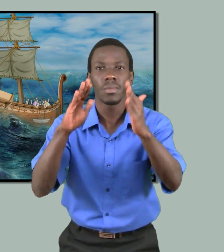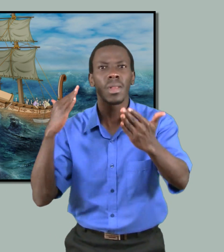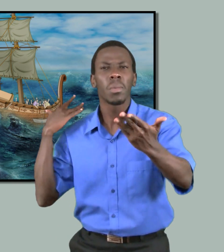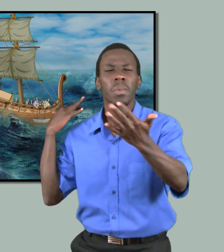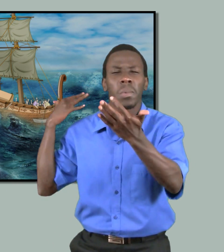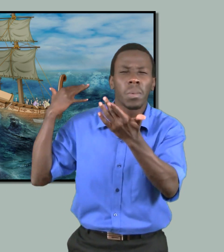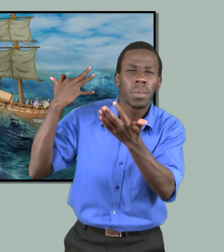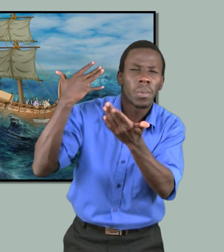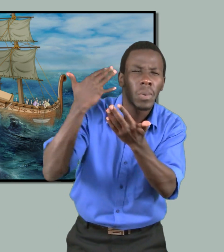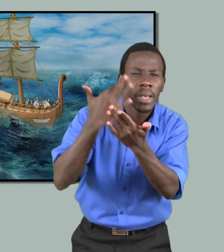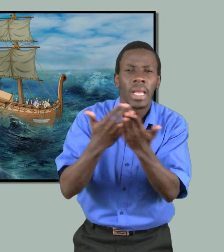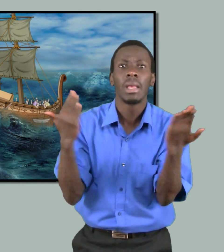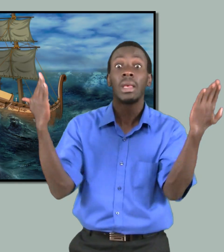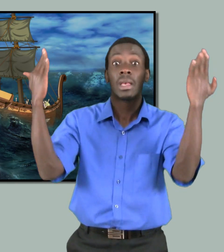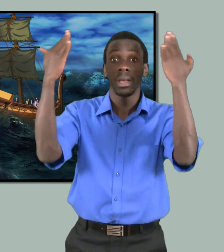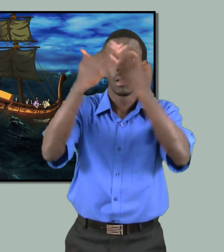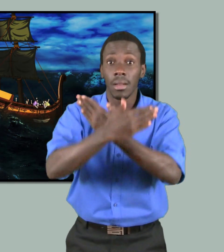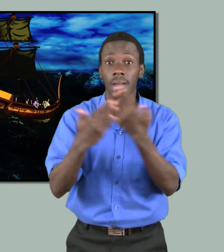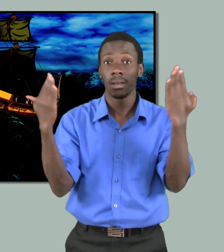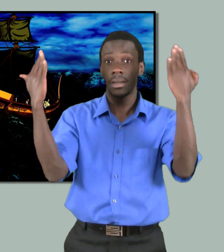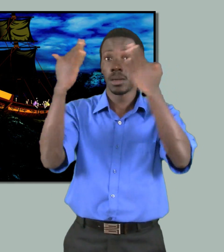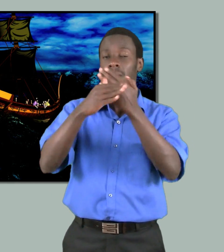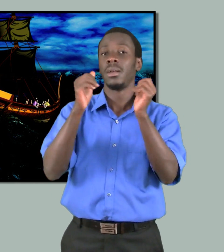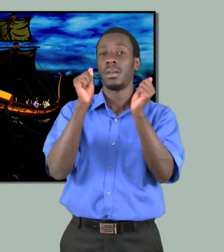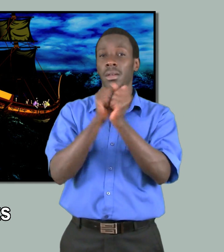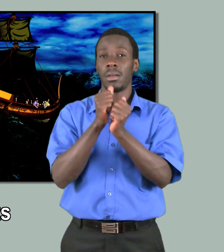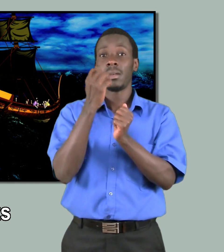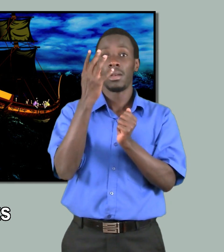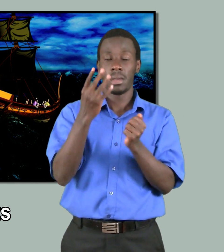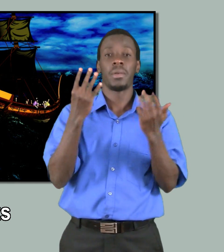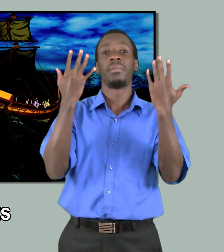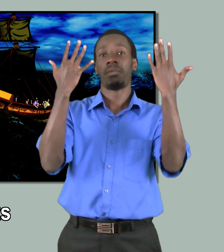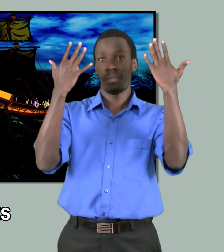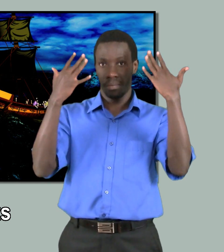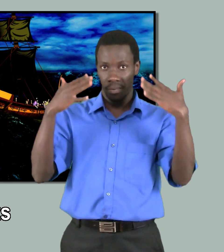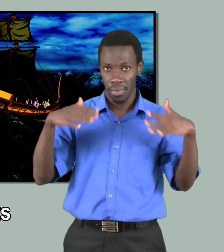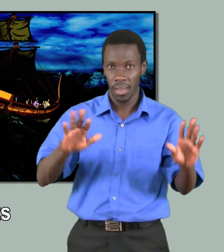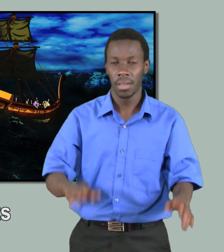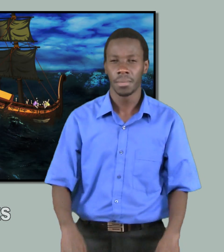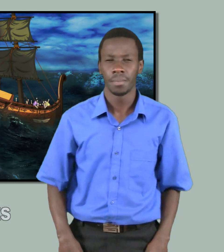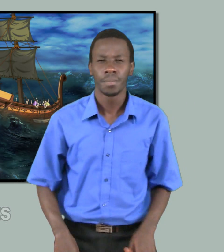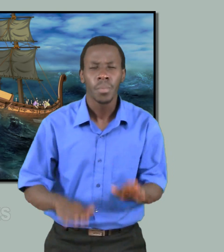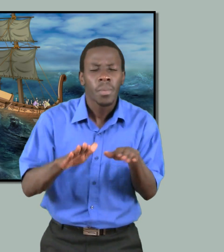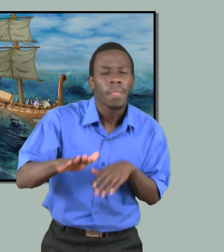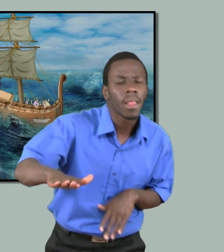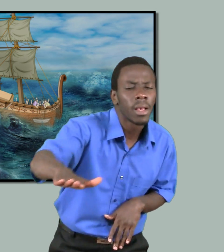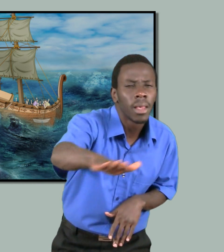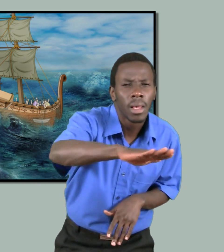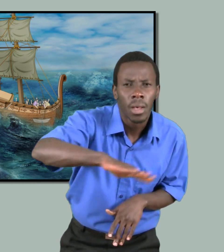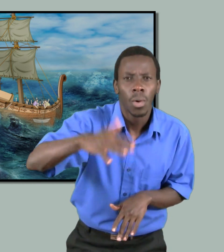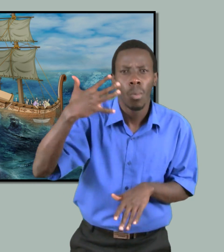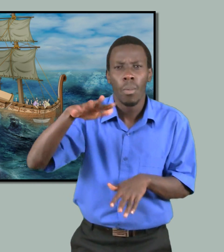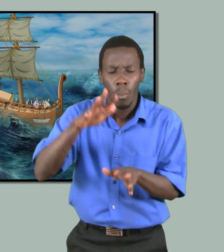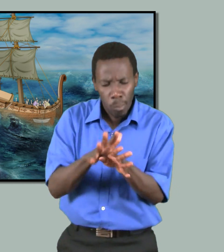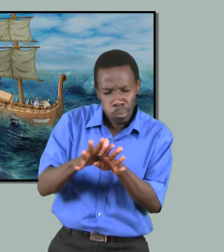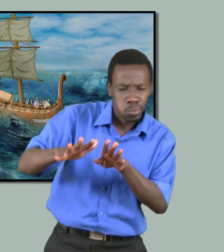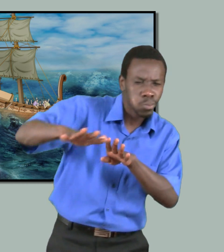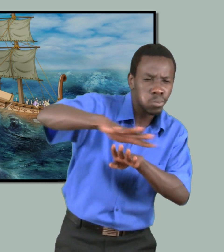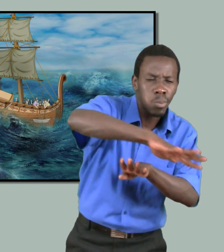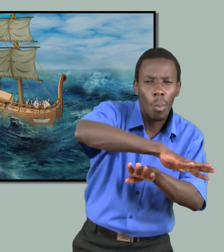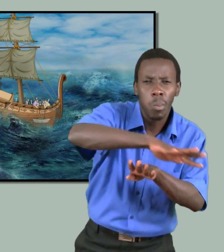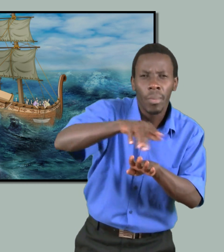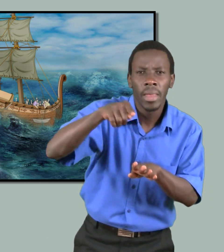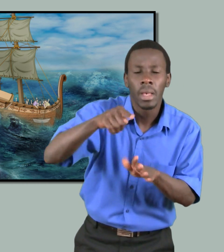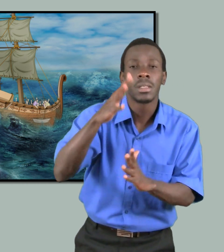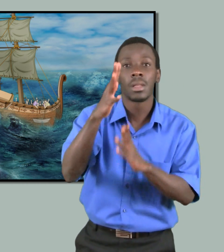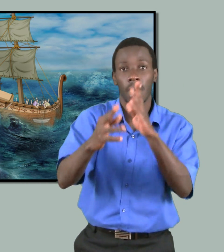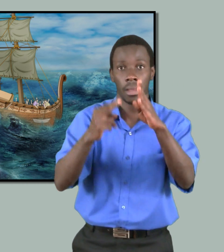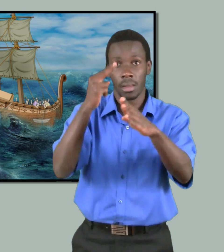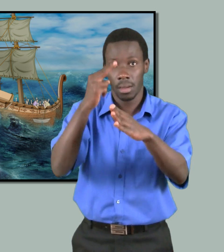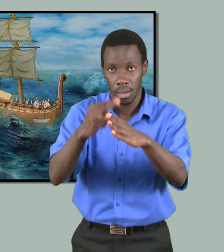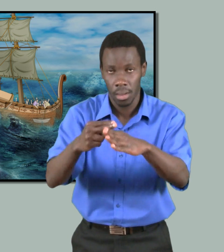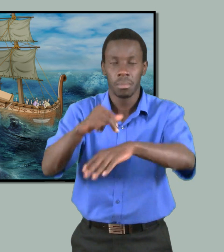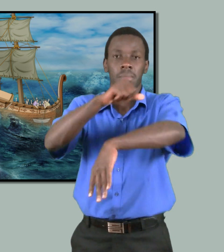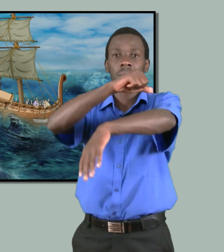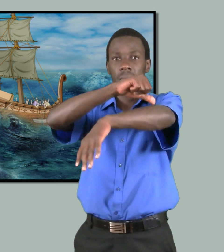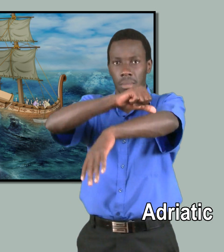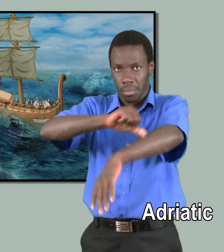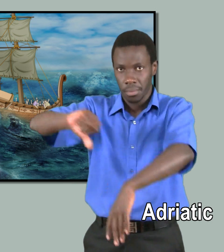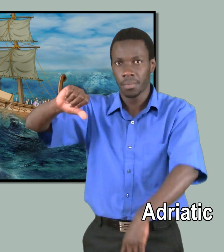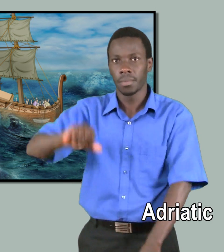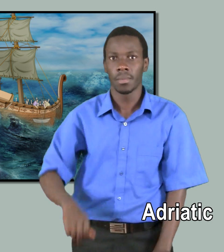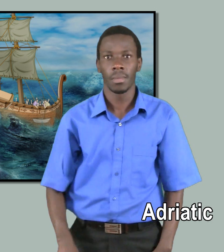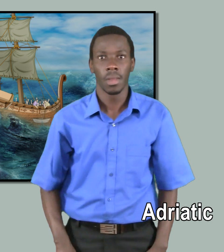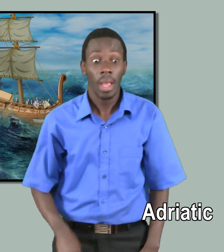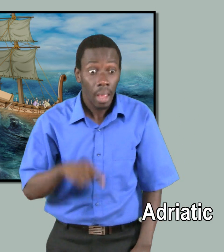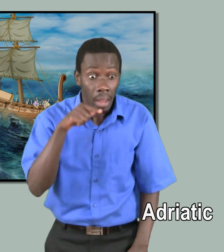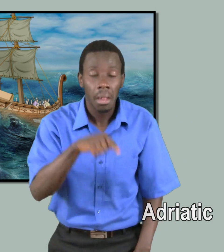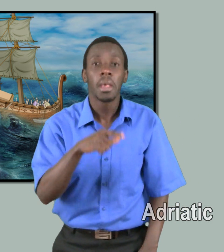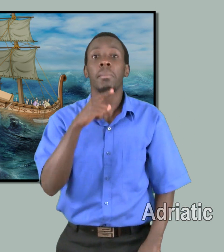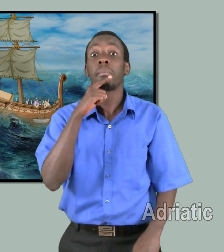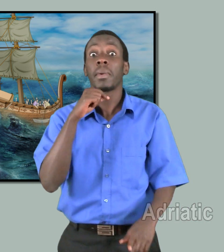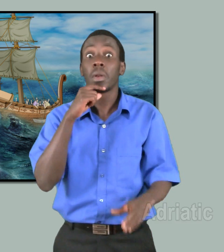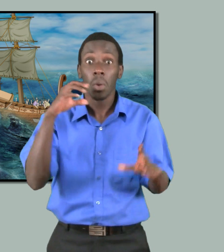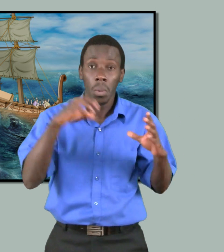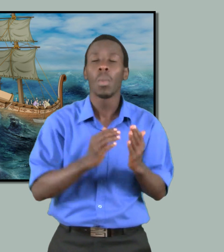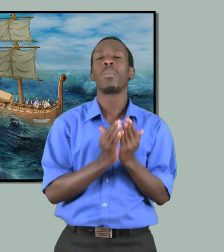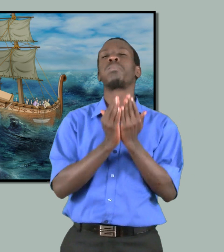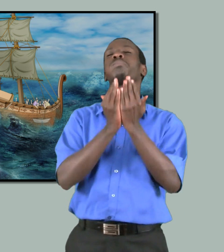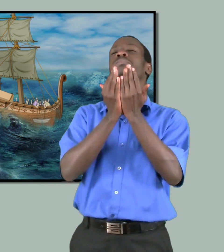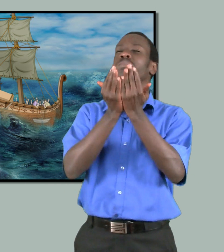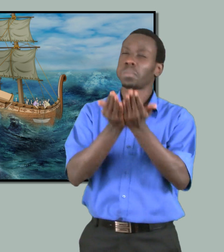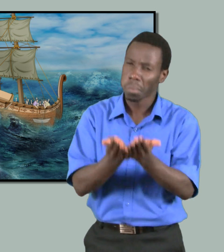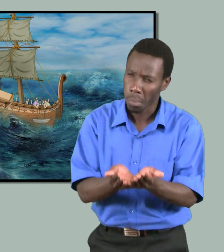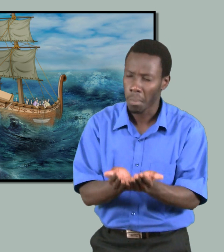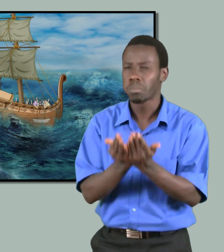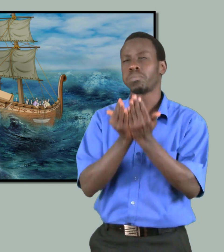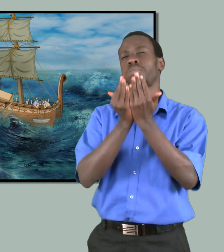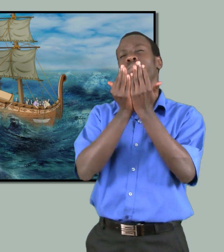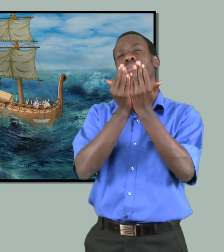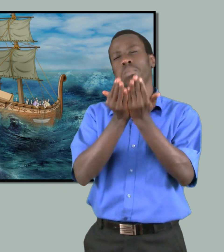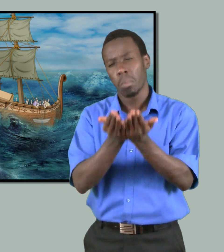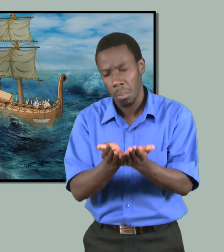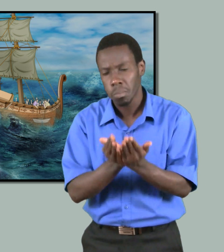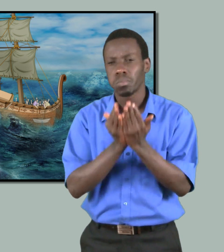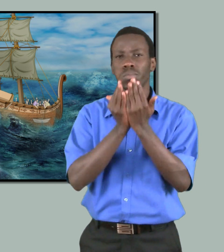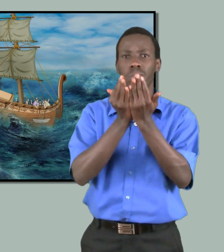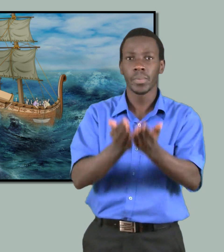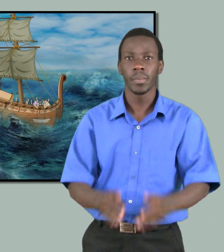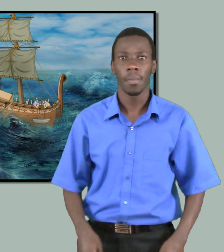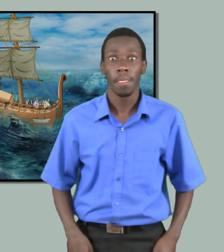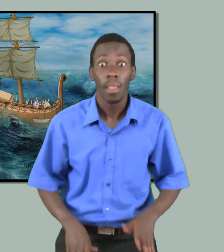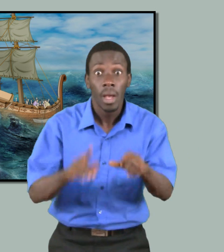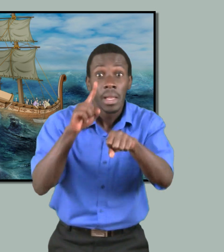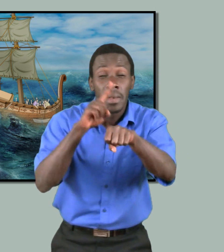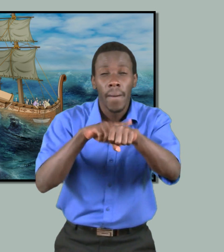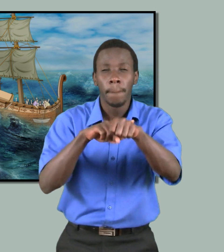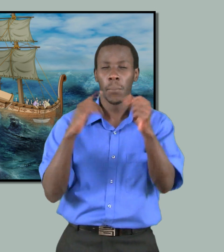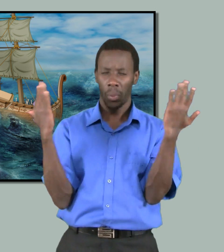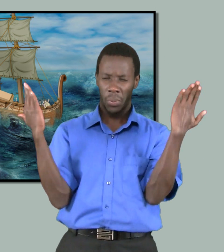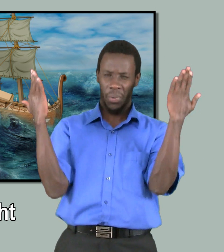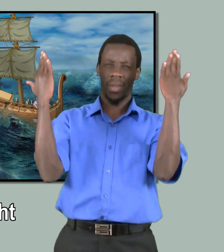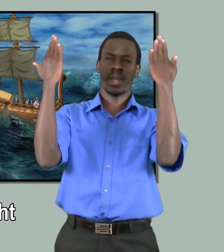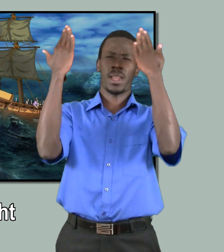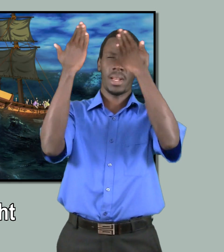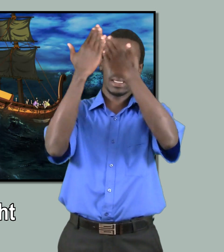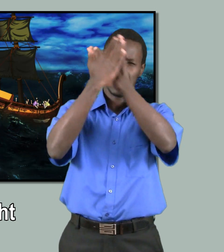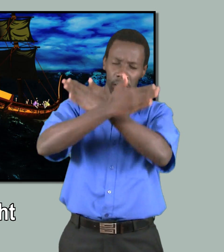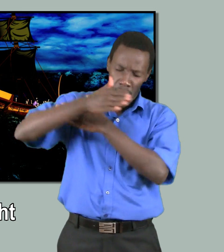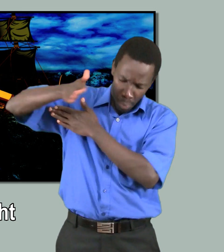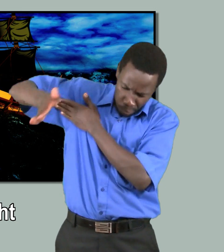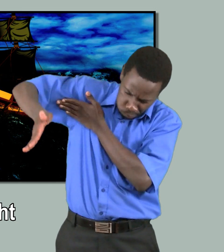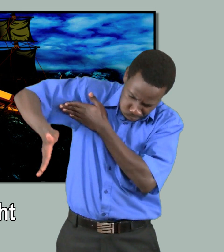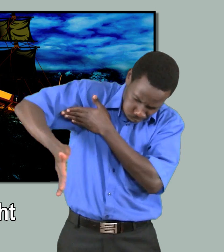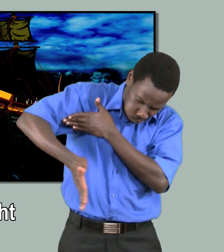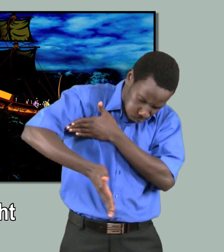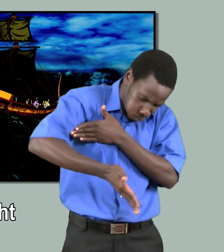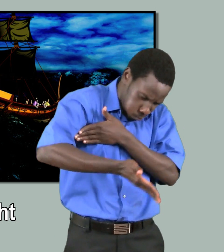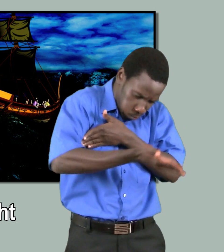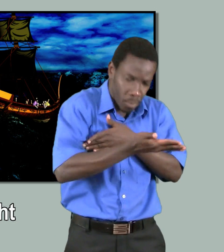On the fourteenth night we were still being driven across the Adriatic Sea.